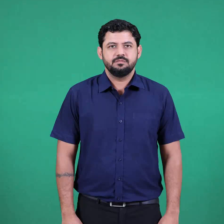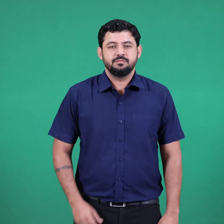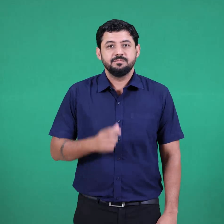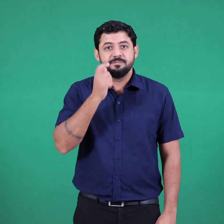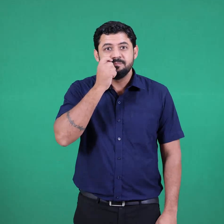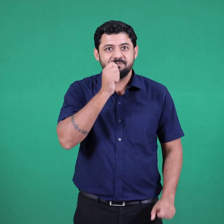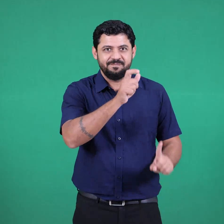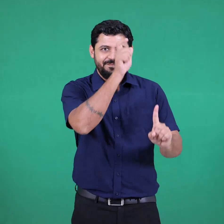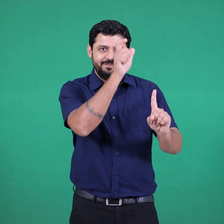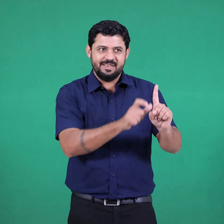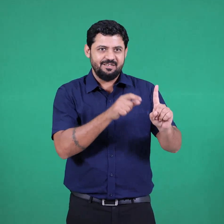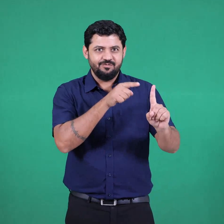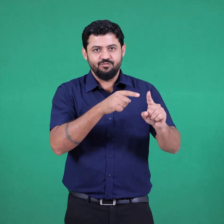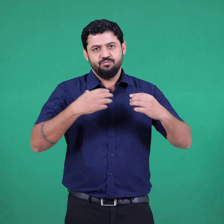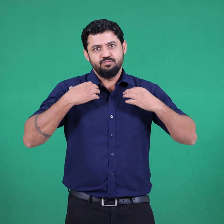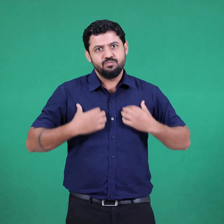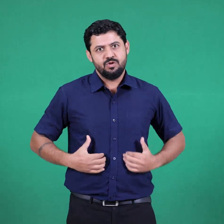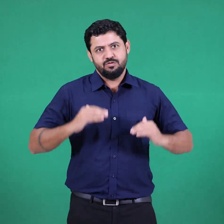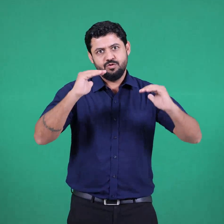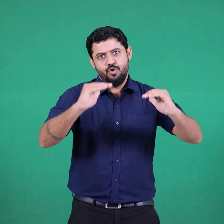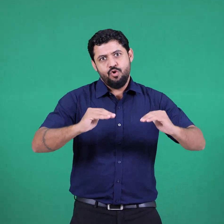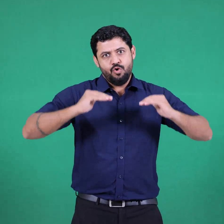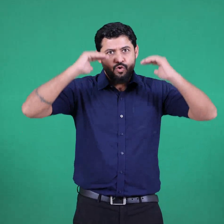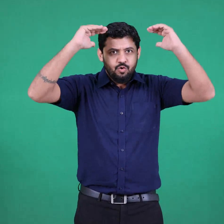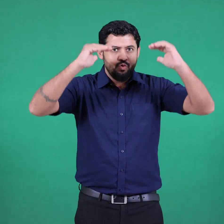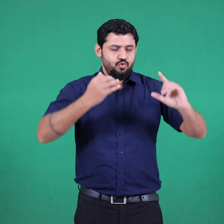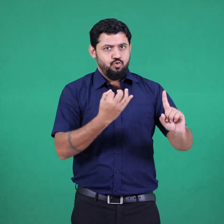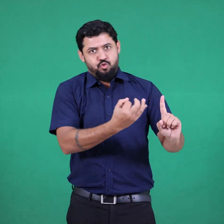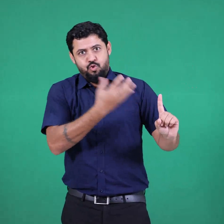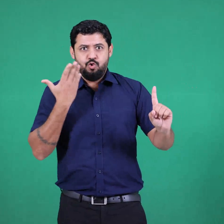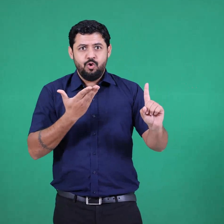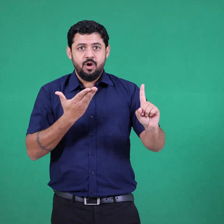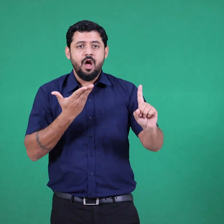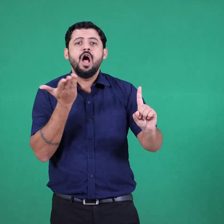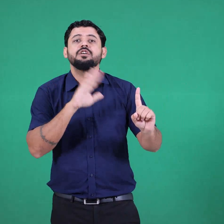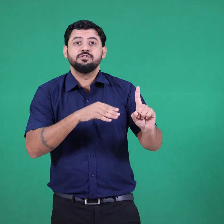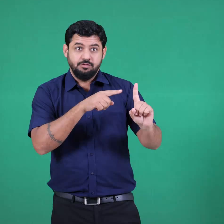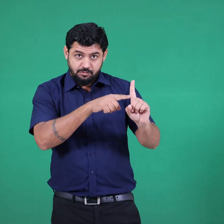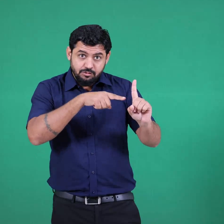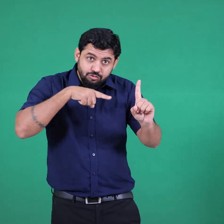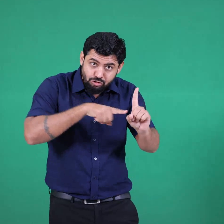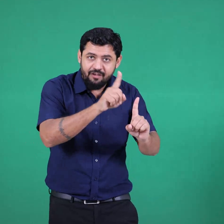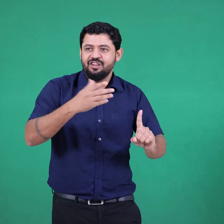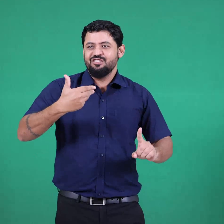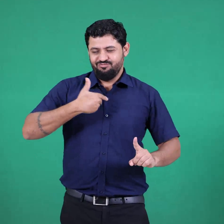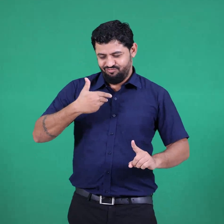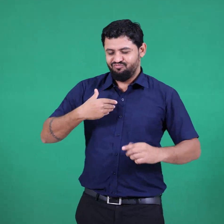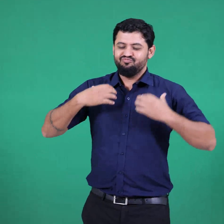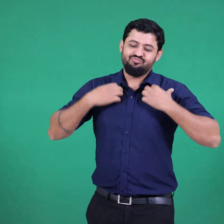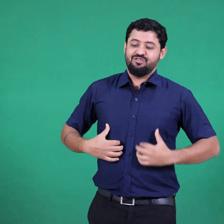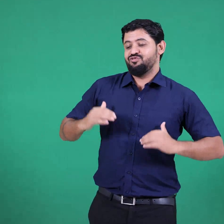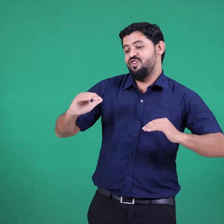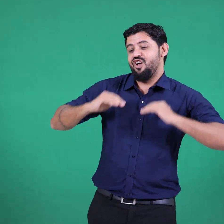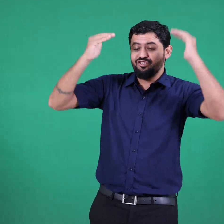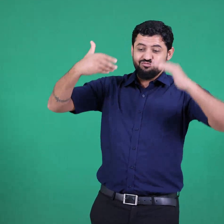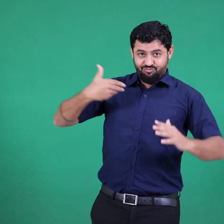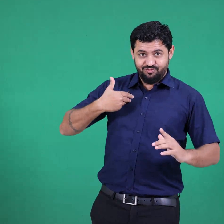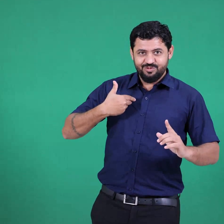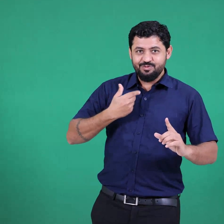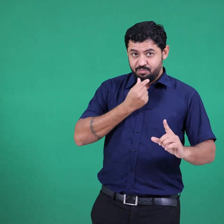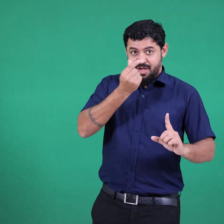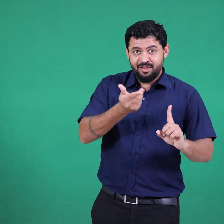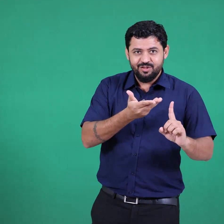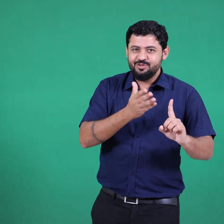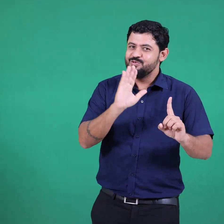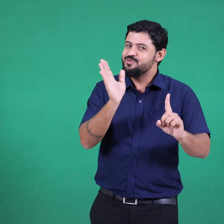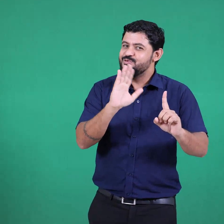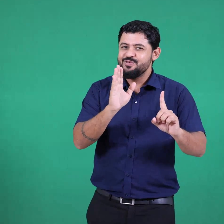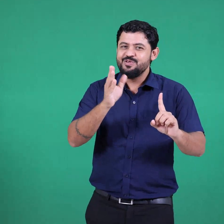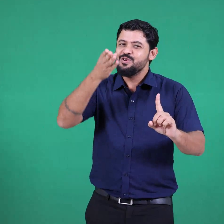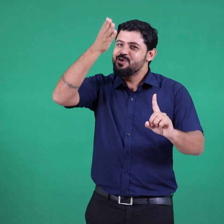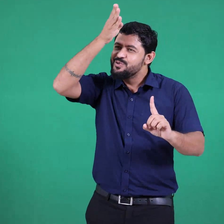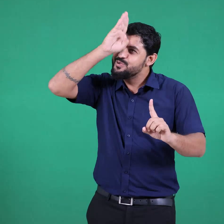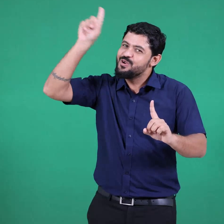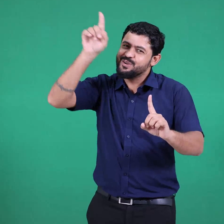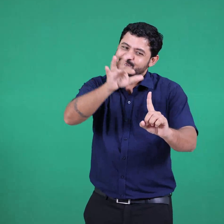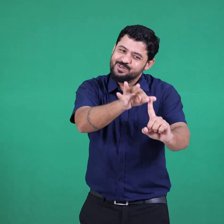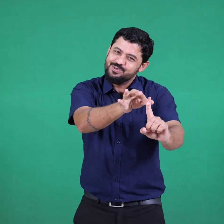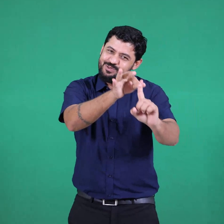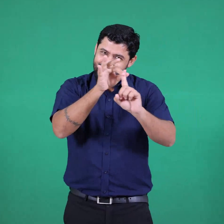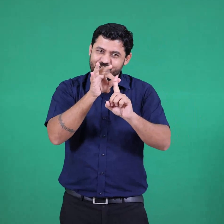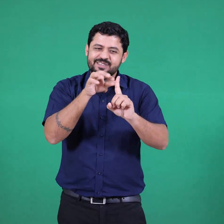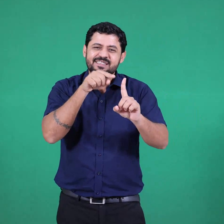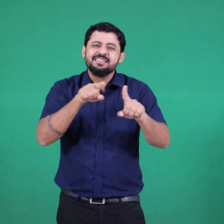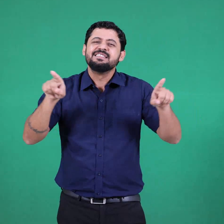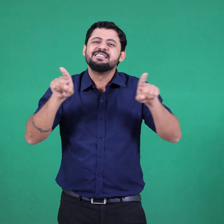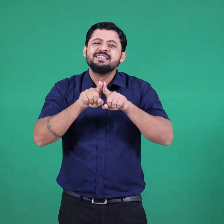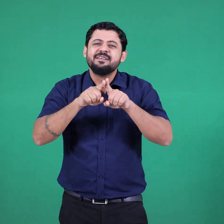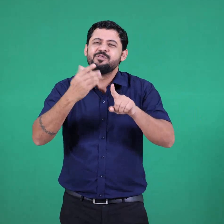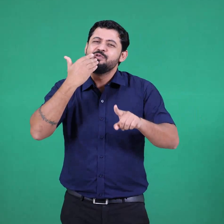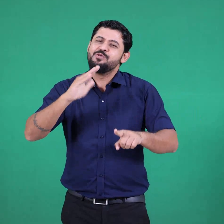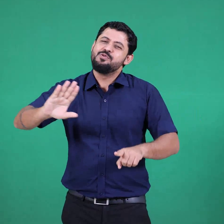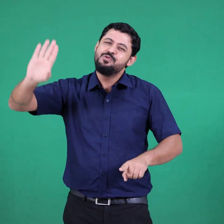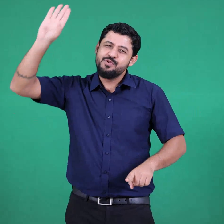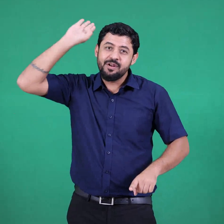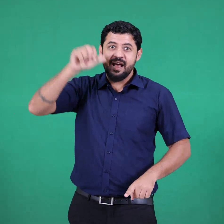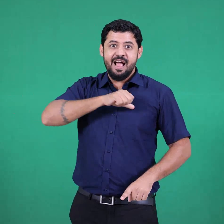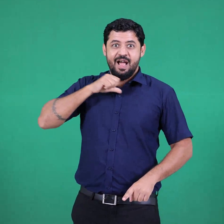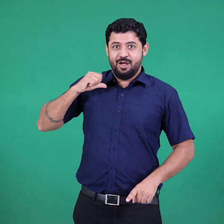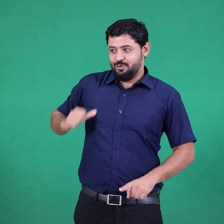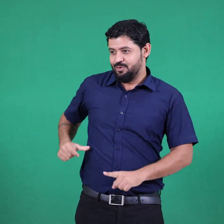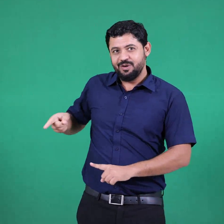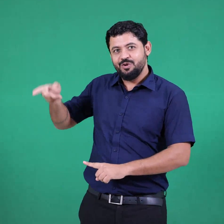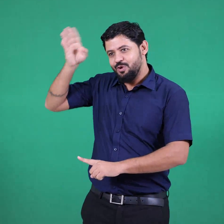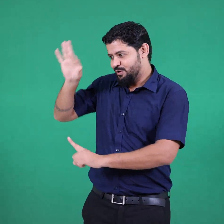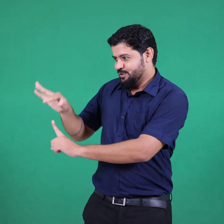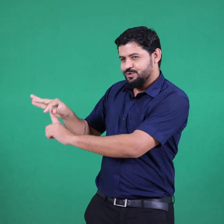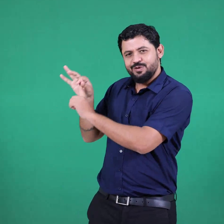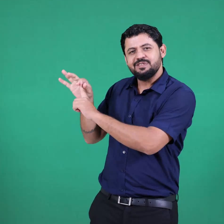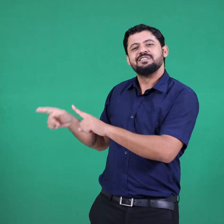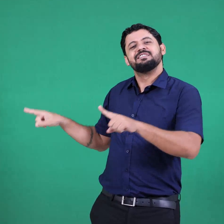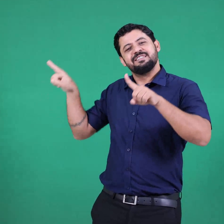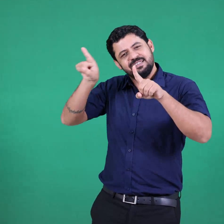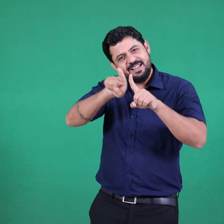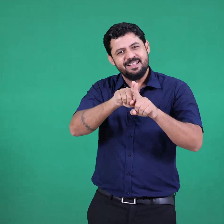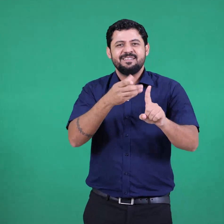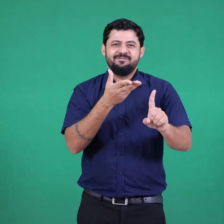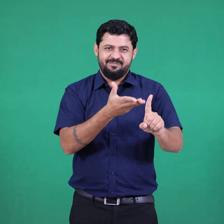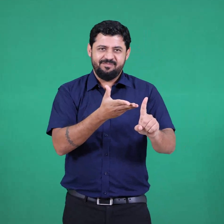No one takes this honor upon himself; he must be called by God, just as Aaron was.